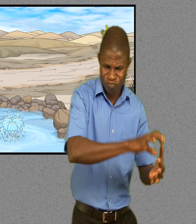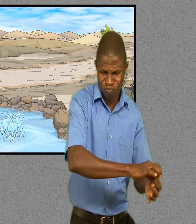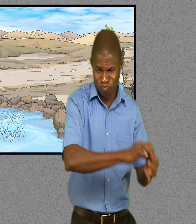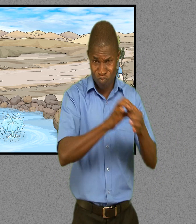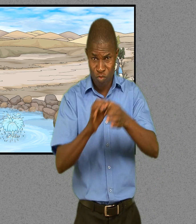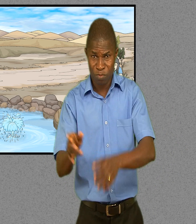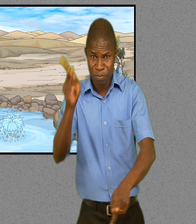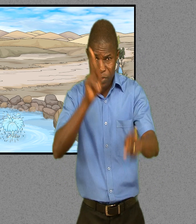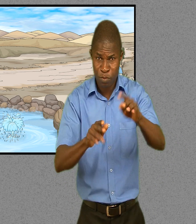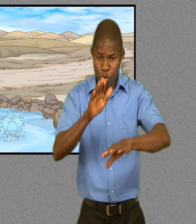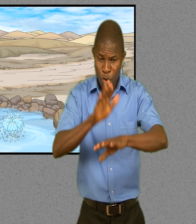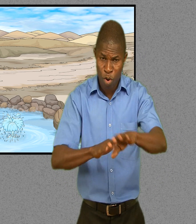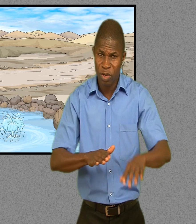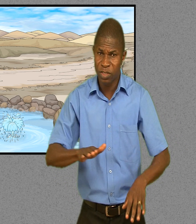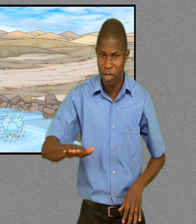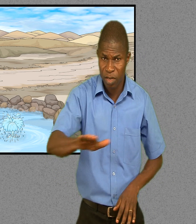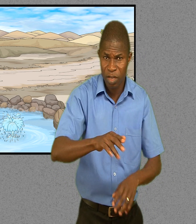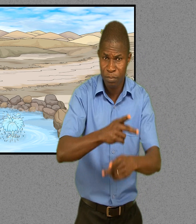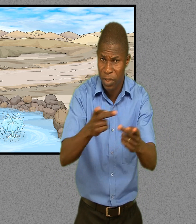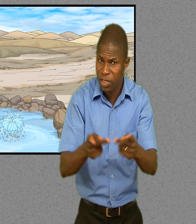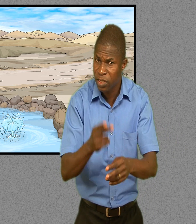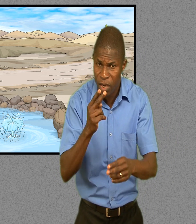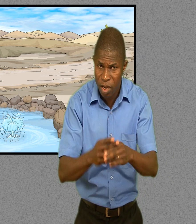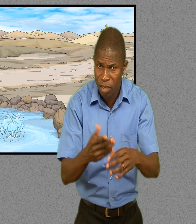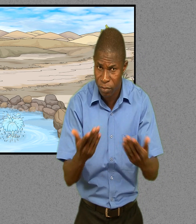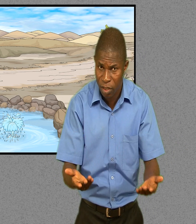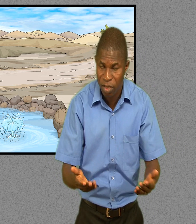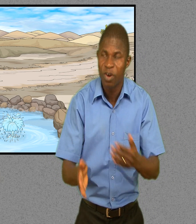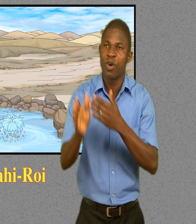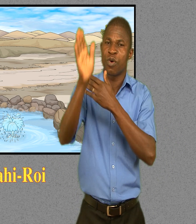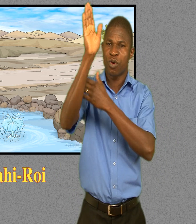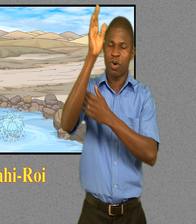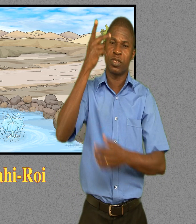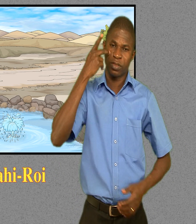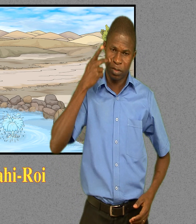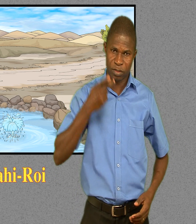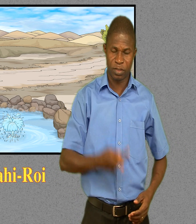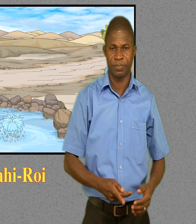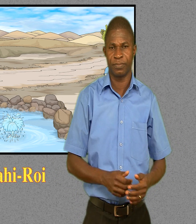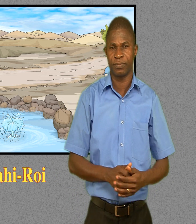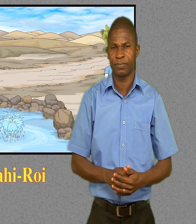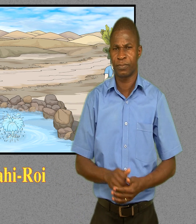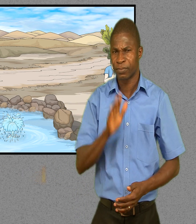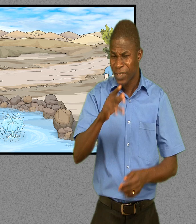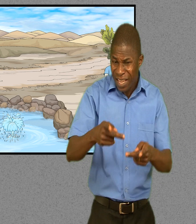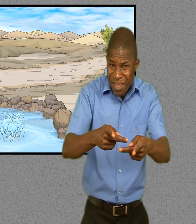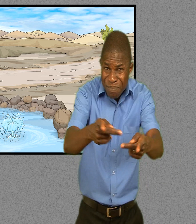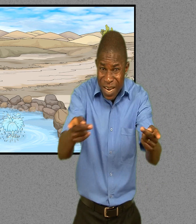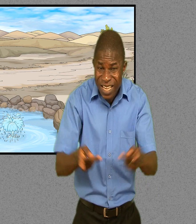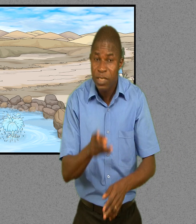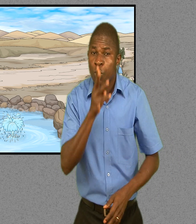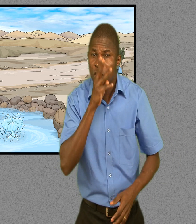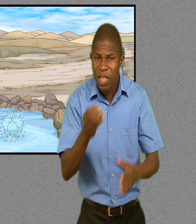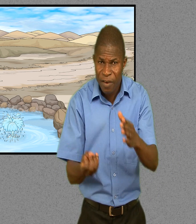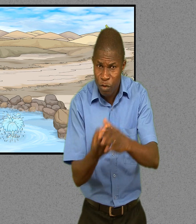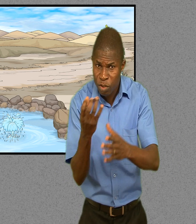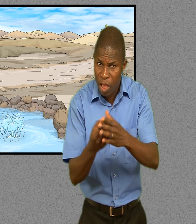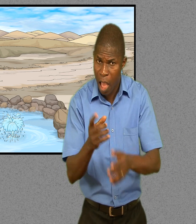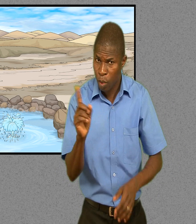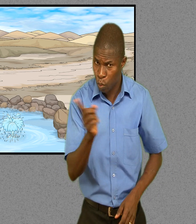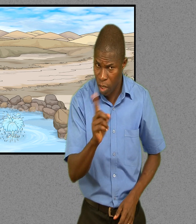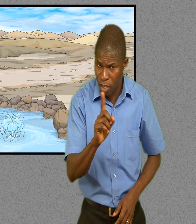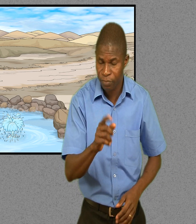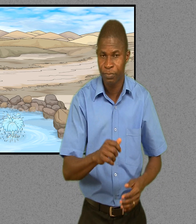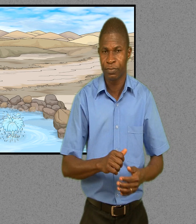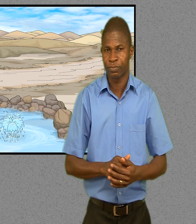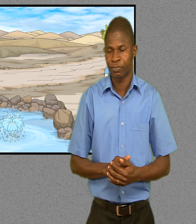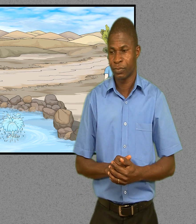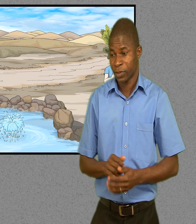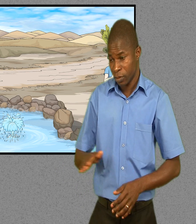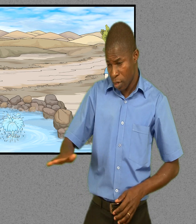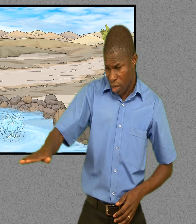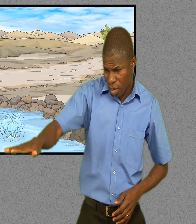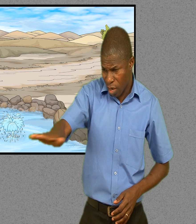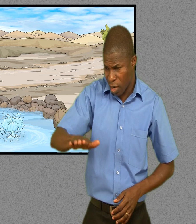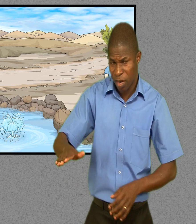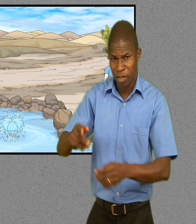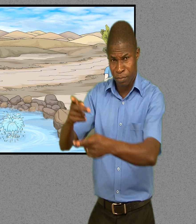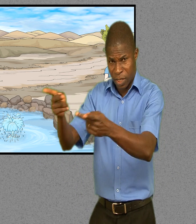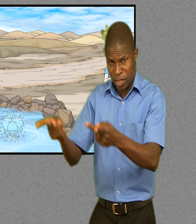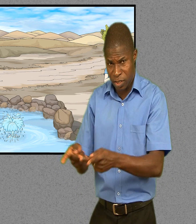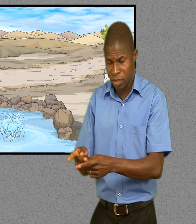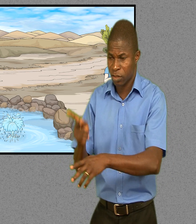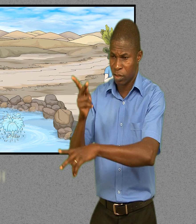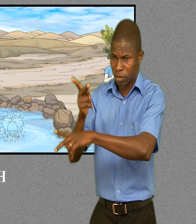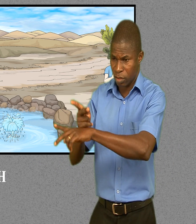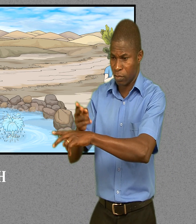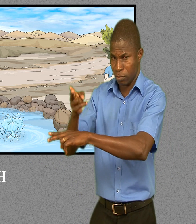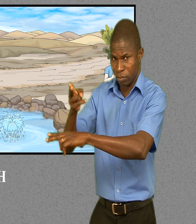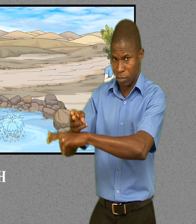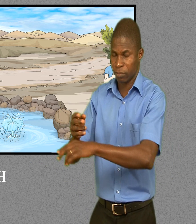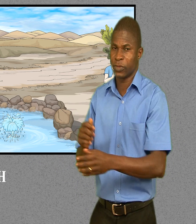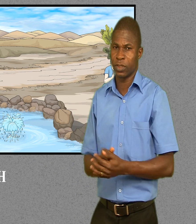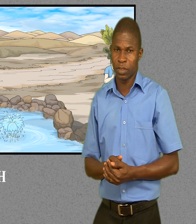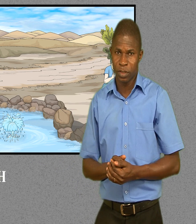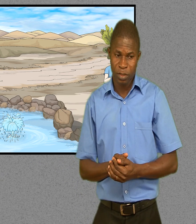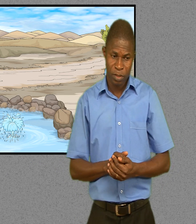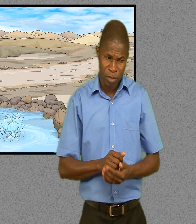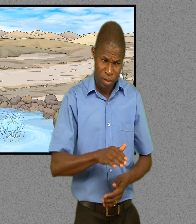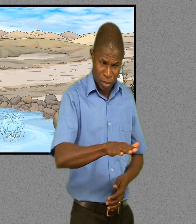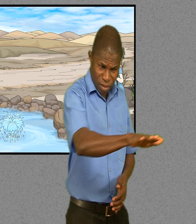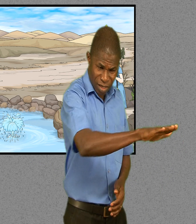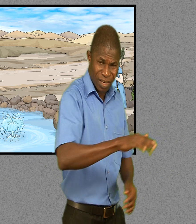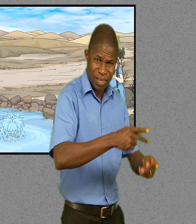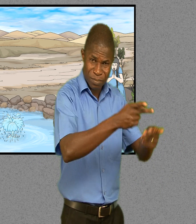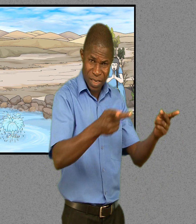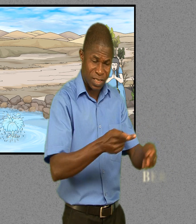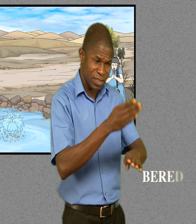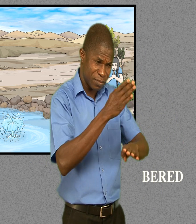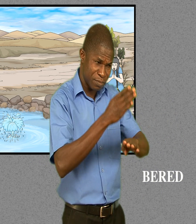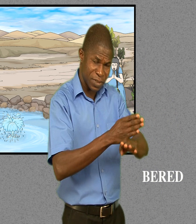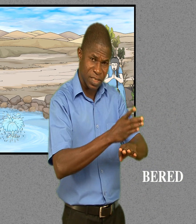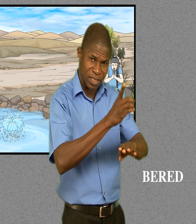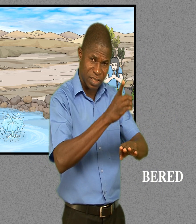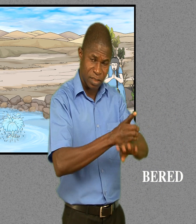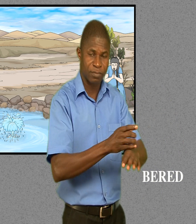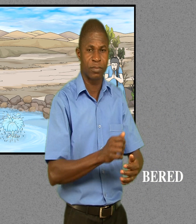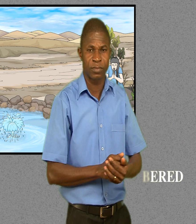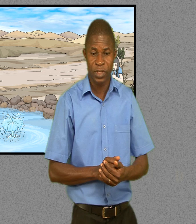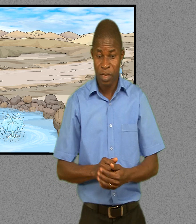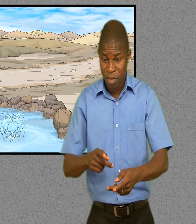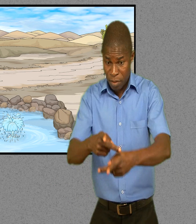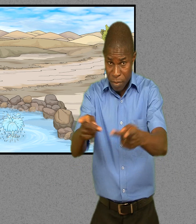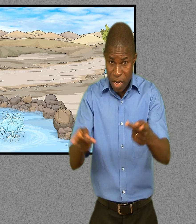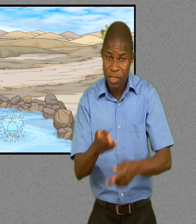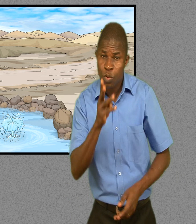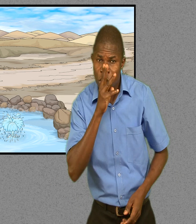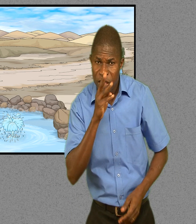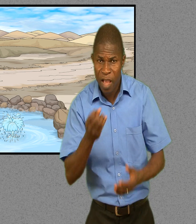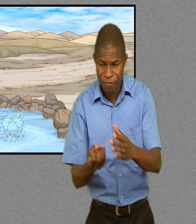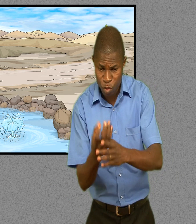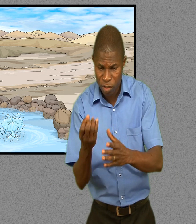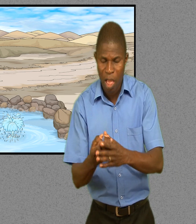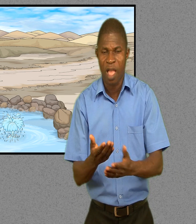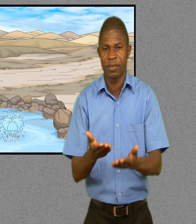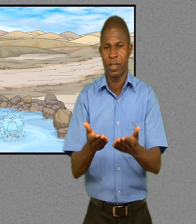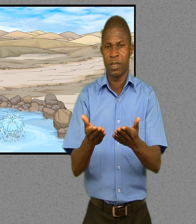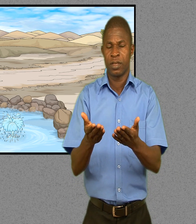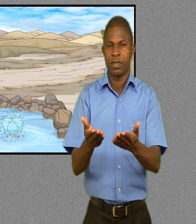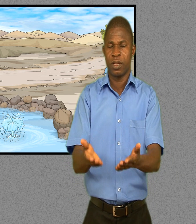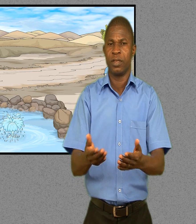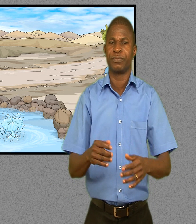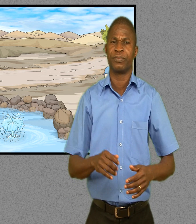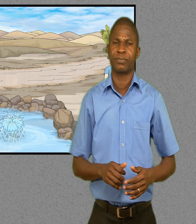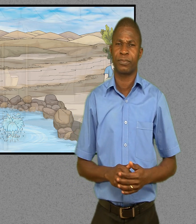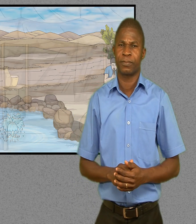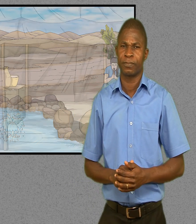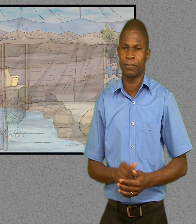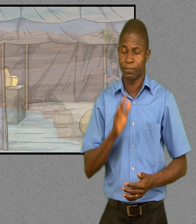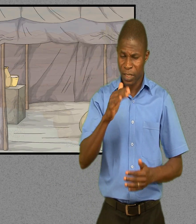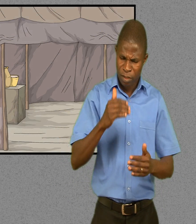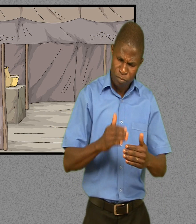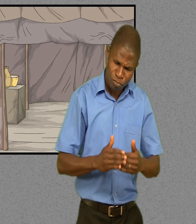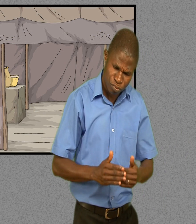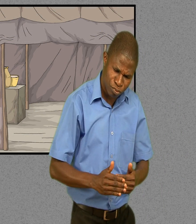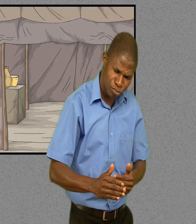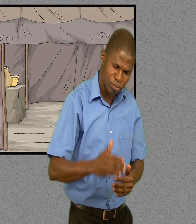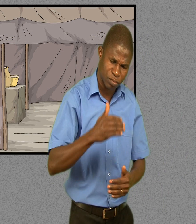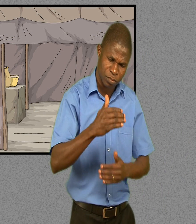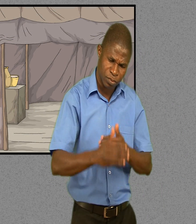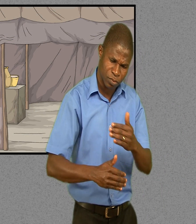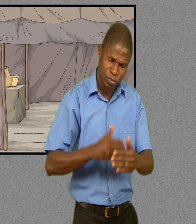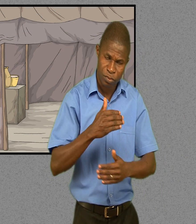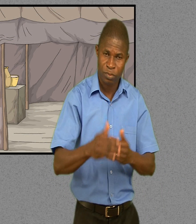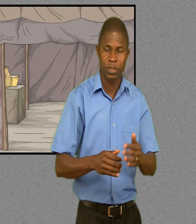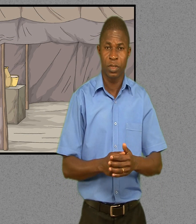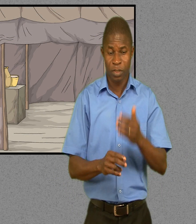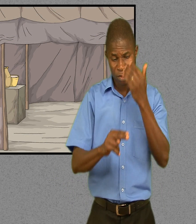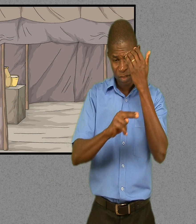Therefore the well was called Beer-lahai-roi. It is located between Kadesh and Bered.